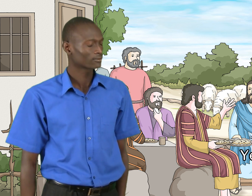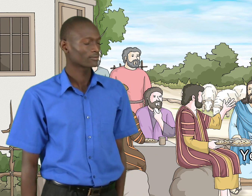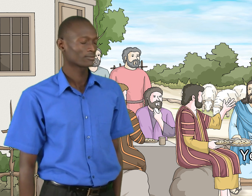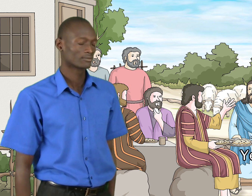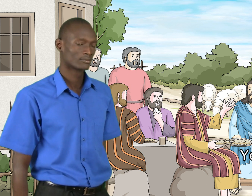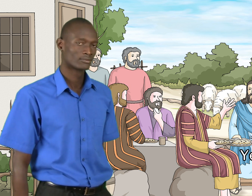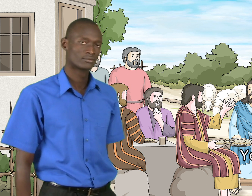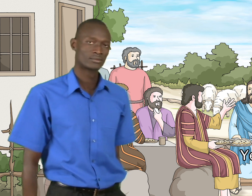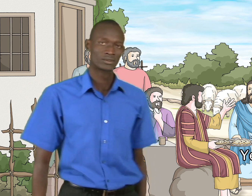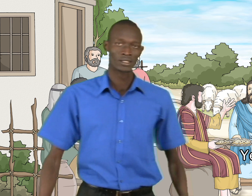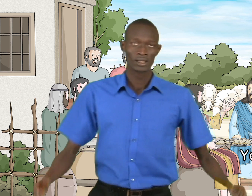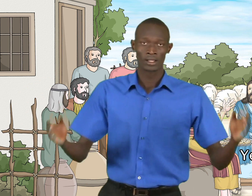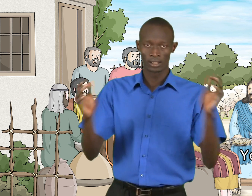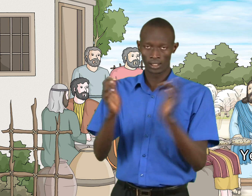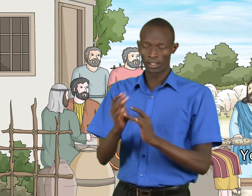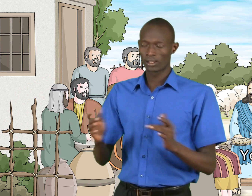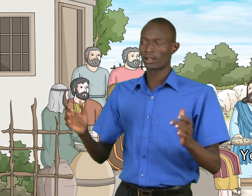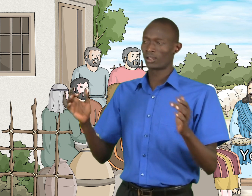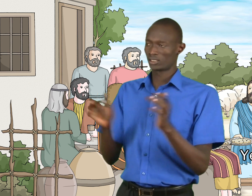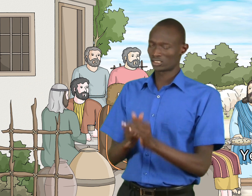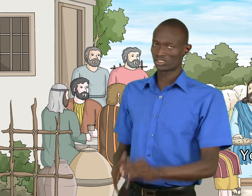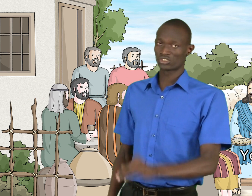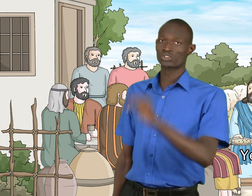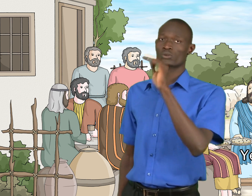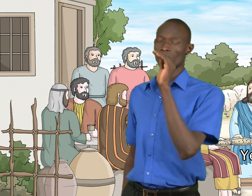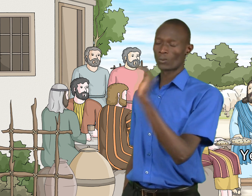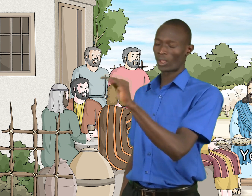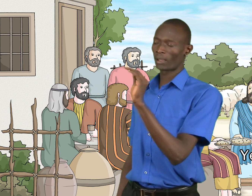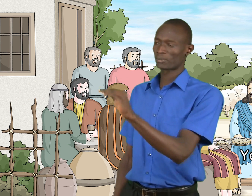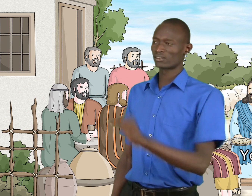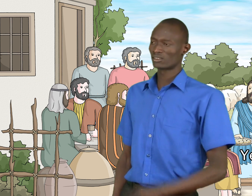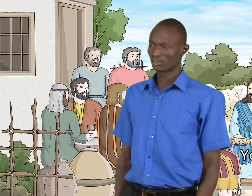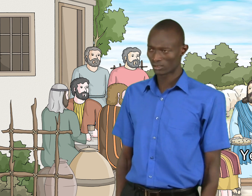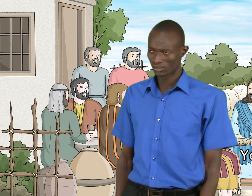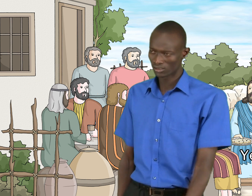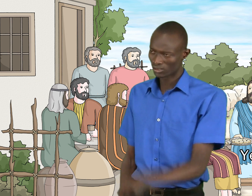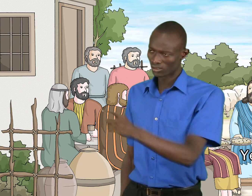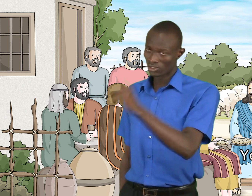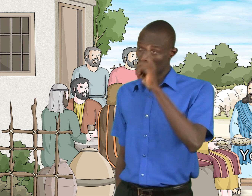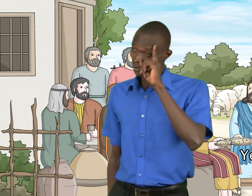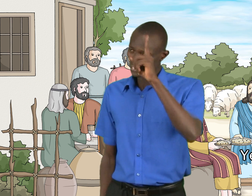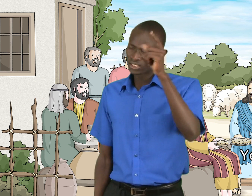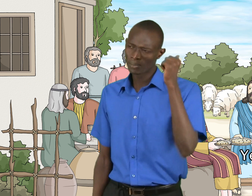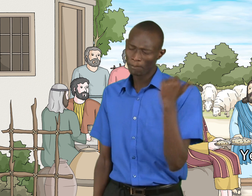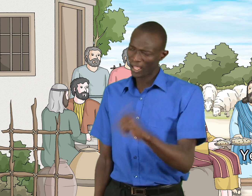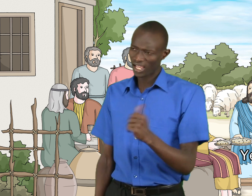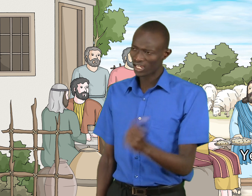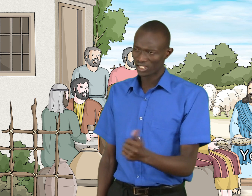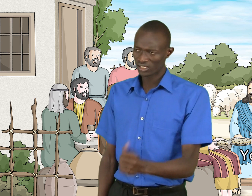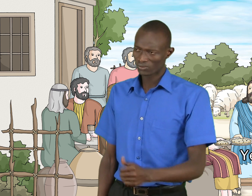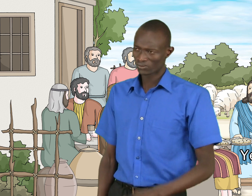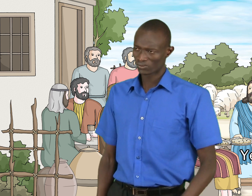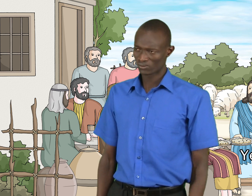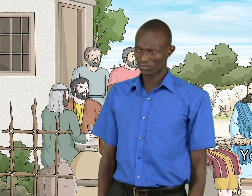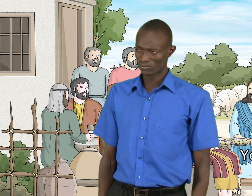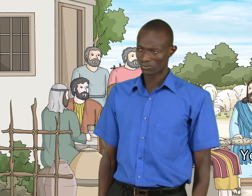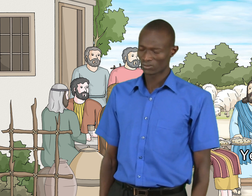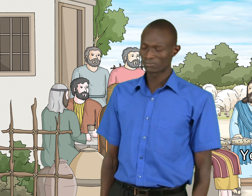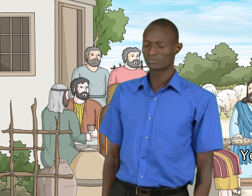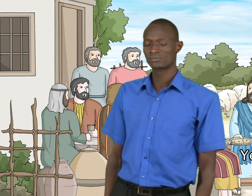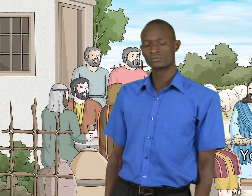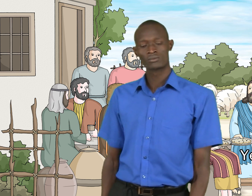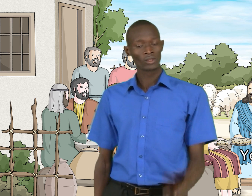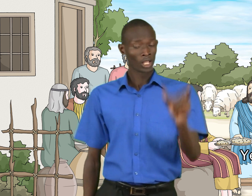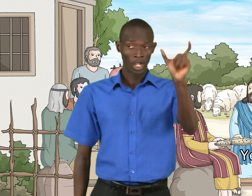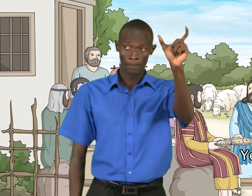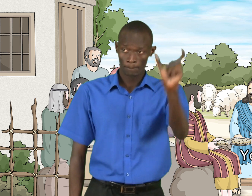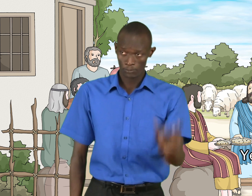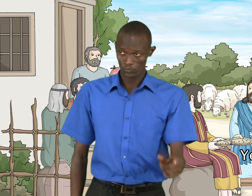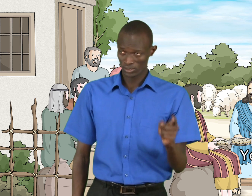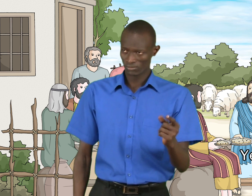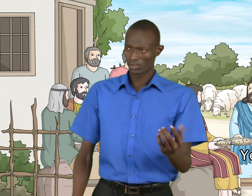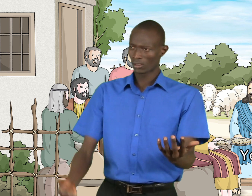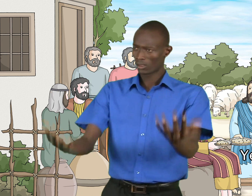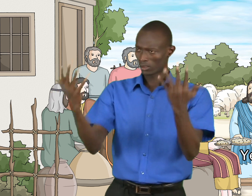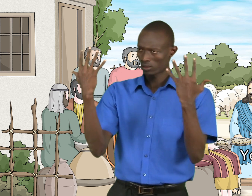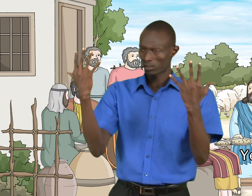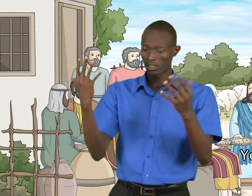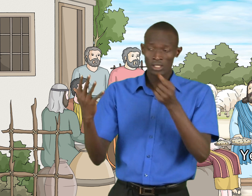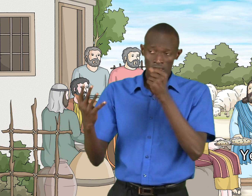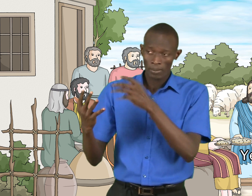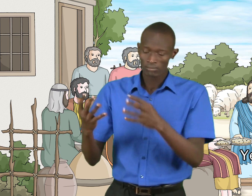Jesus asked.